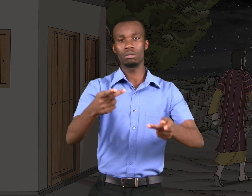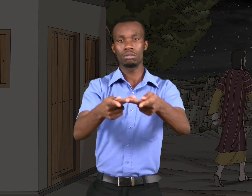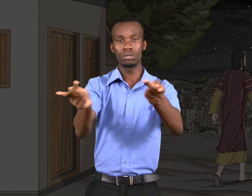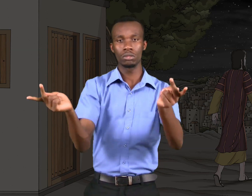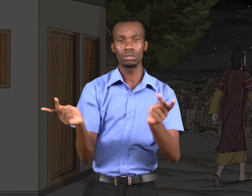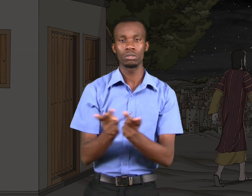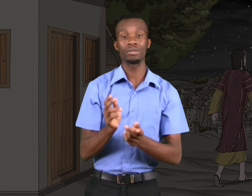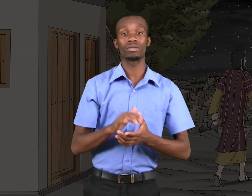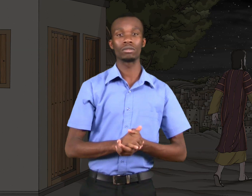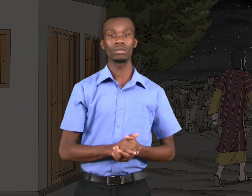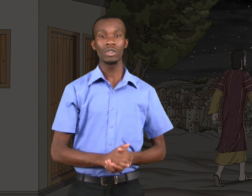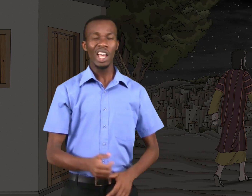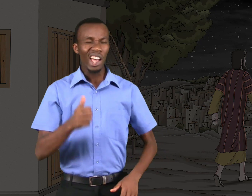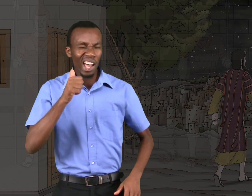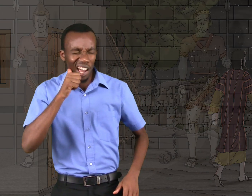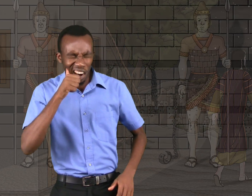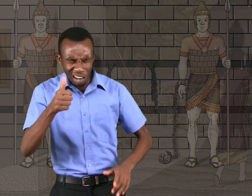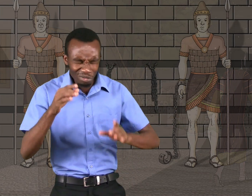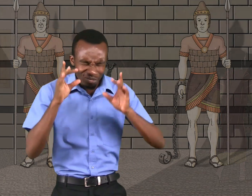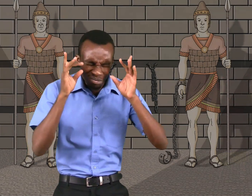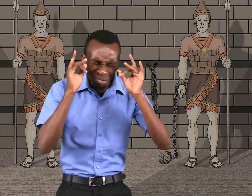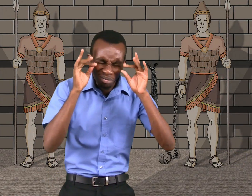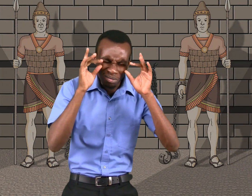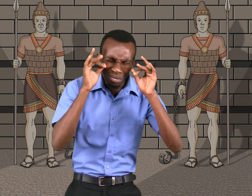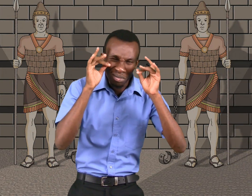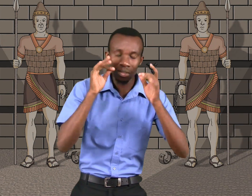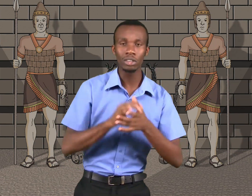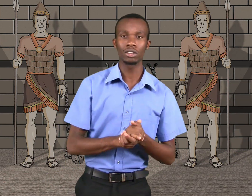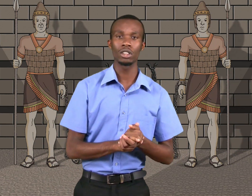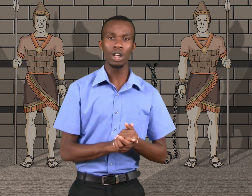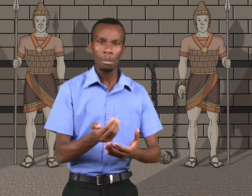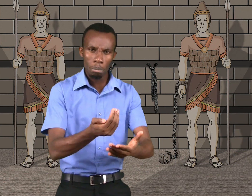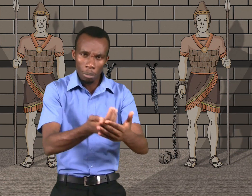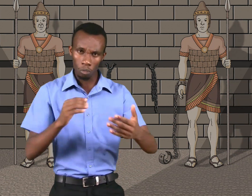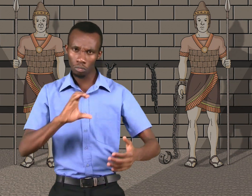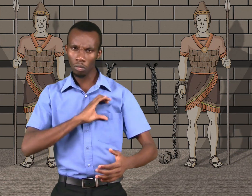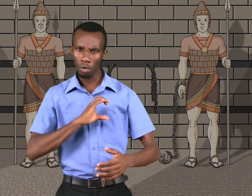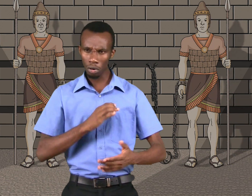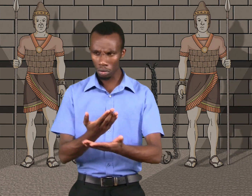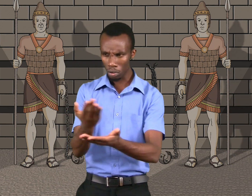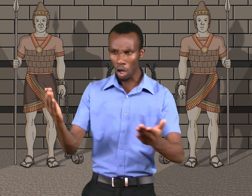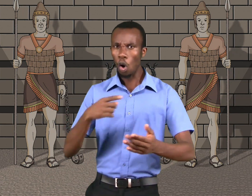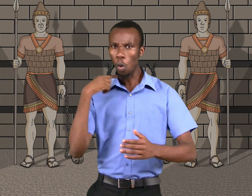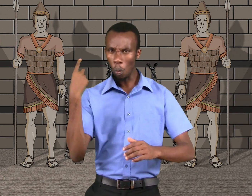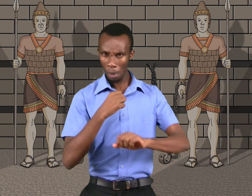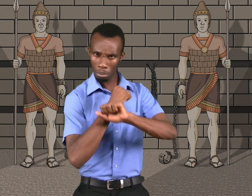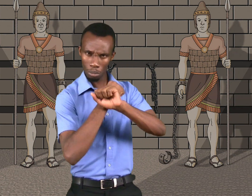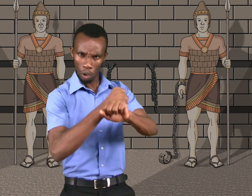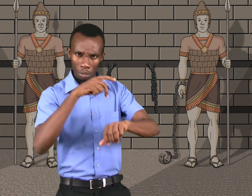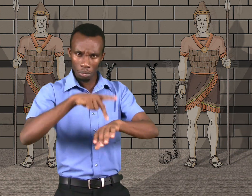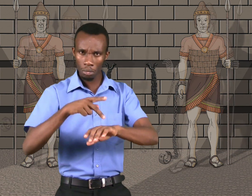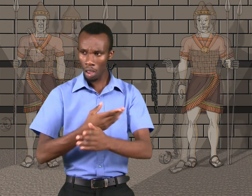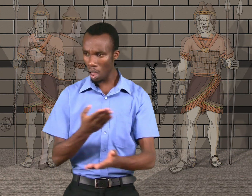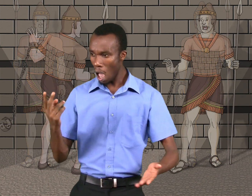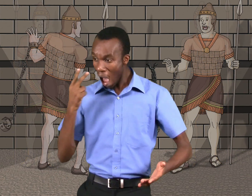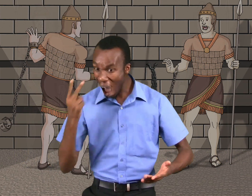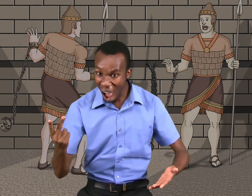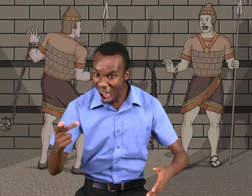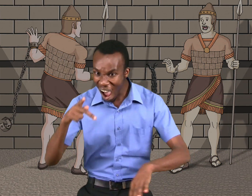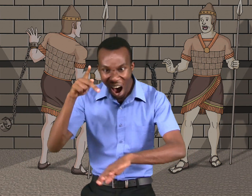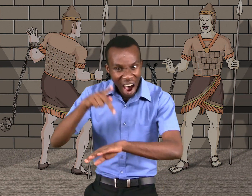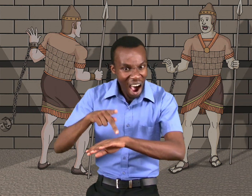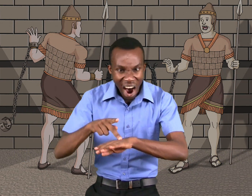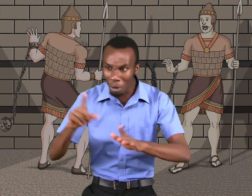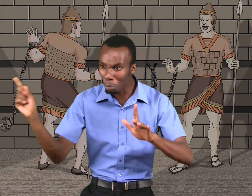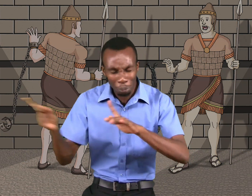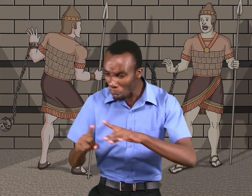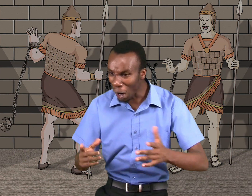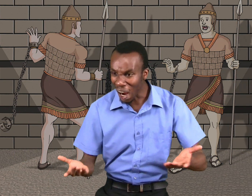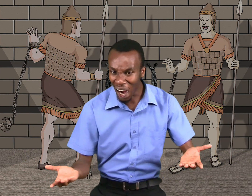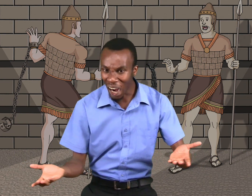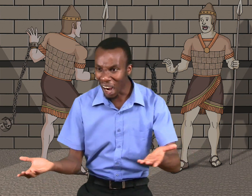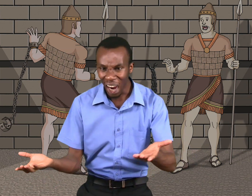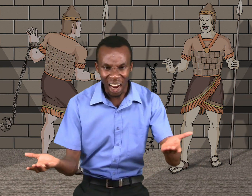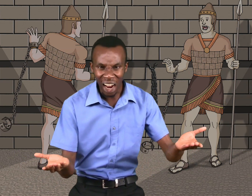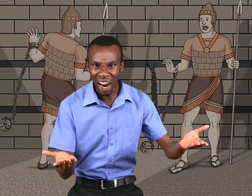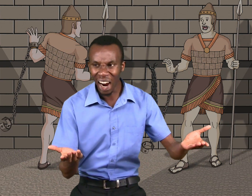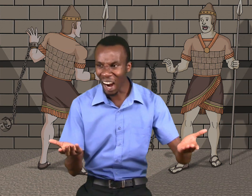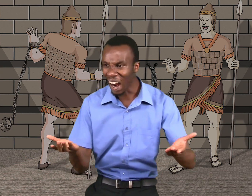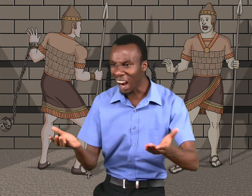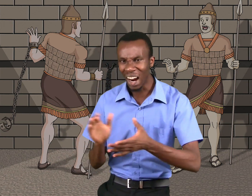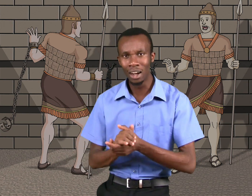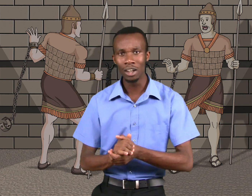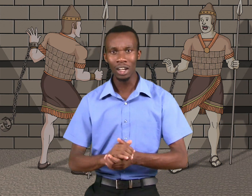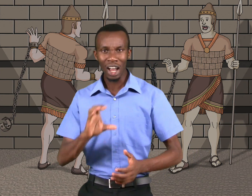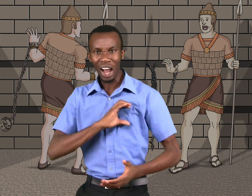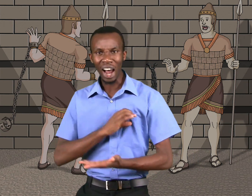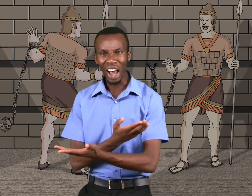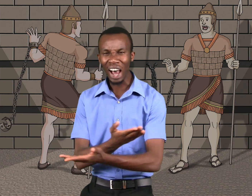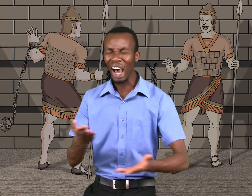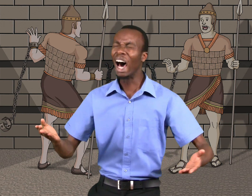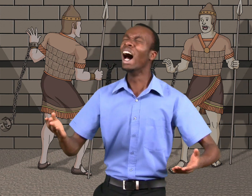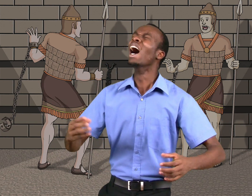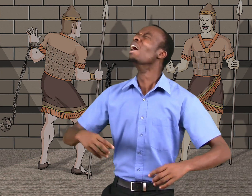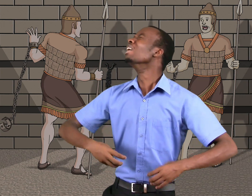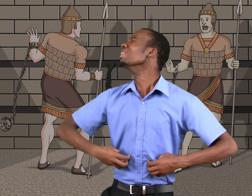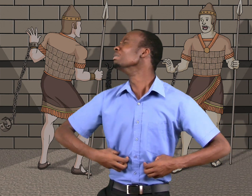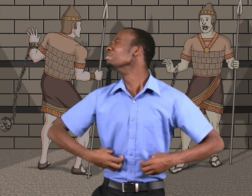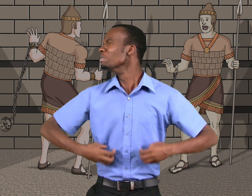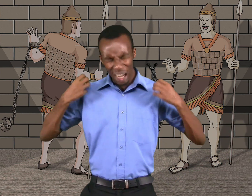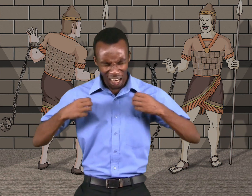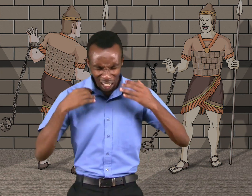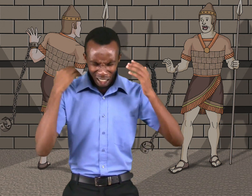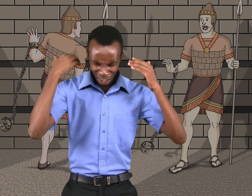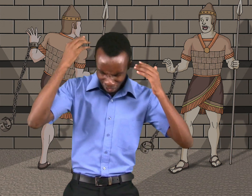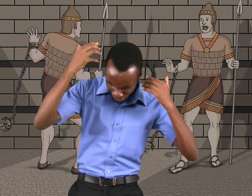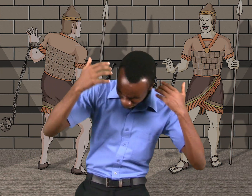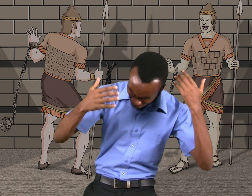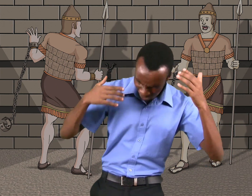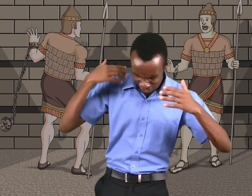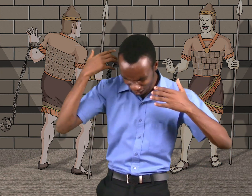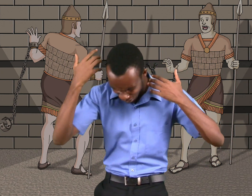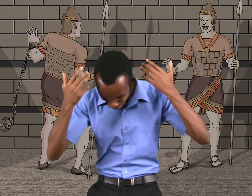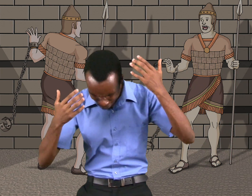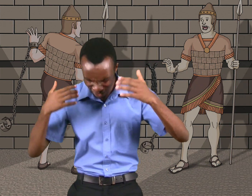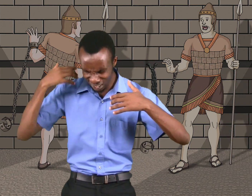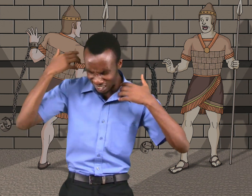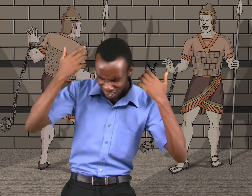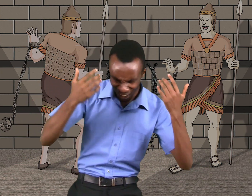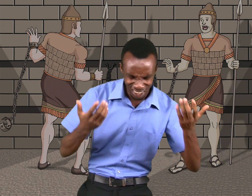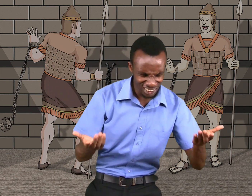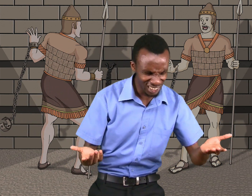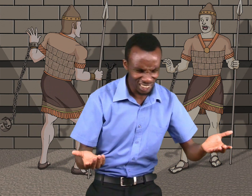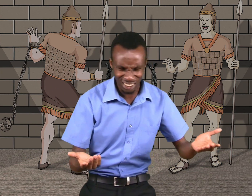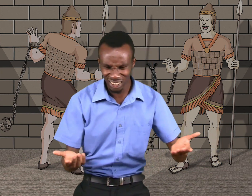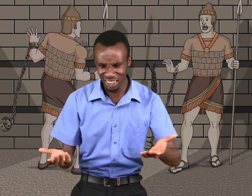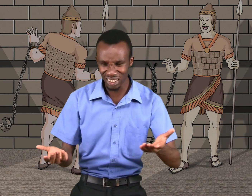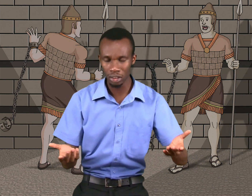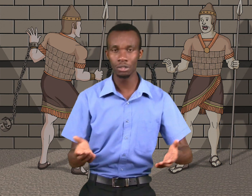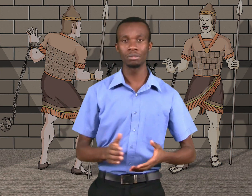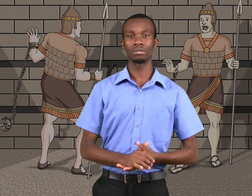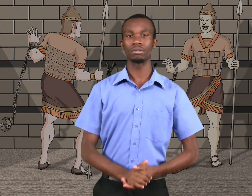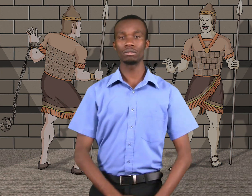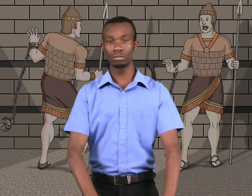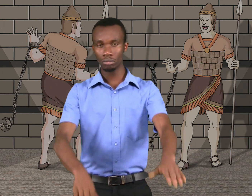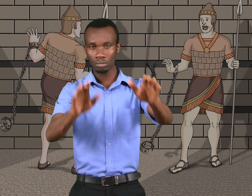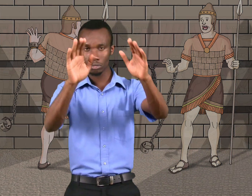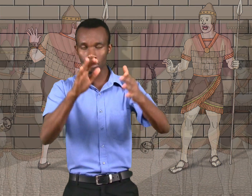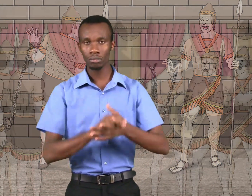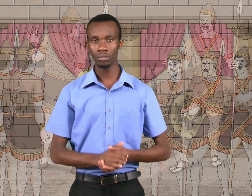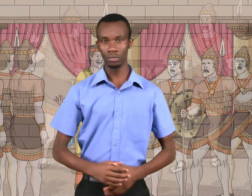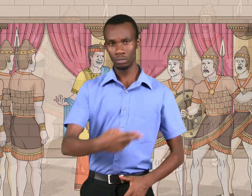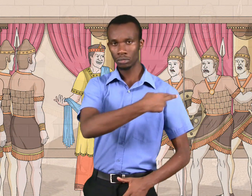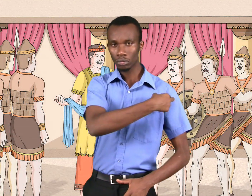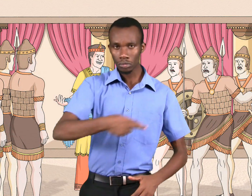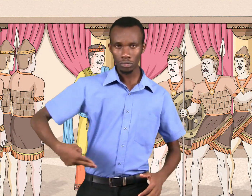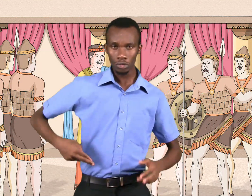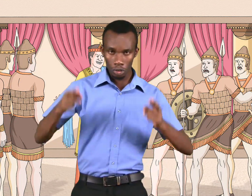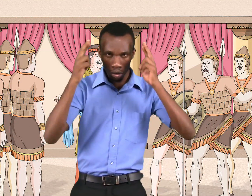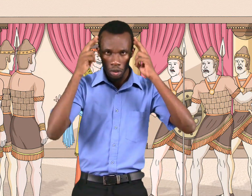At daybreak there was no small commotion among the soldiers as to what had become of Peter.